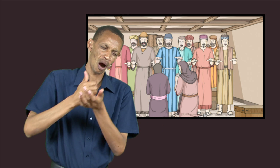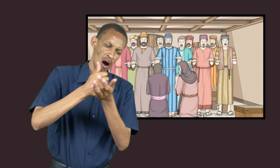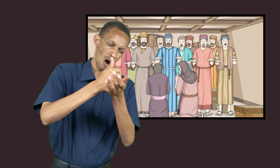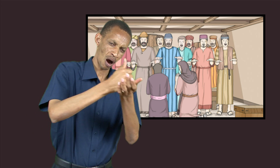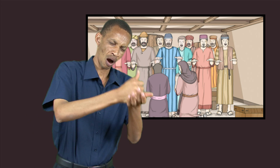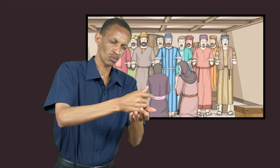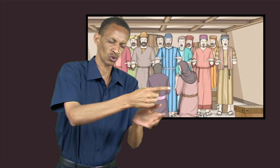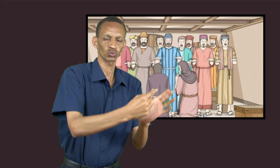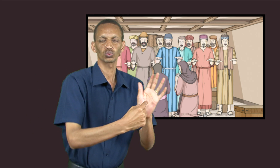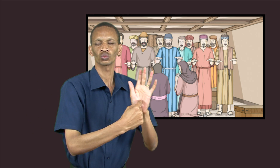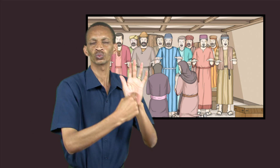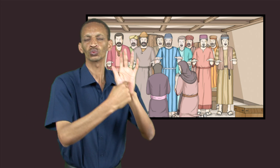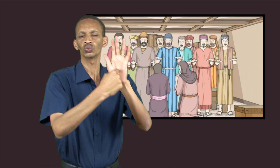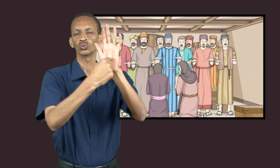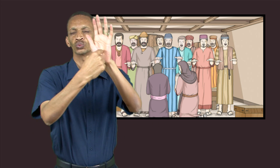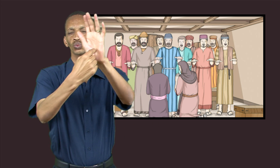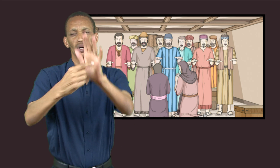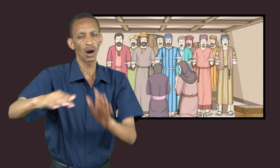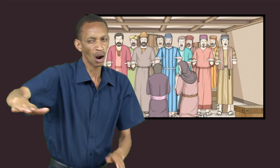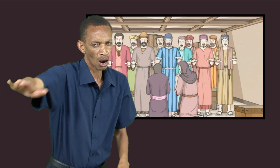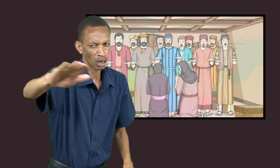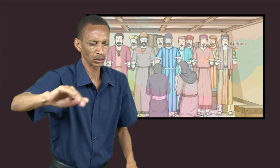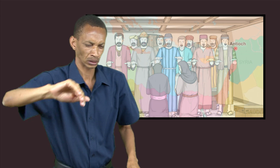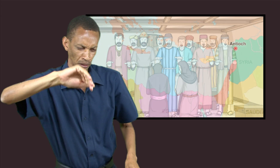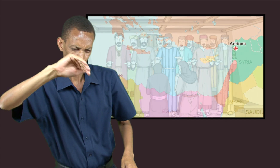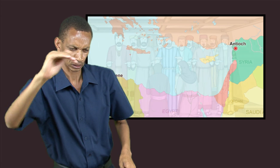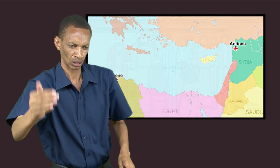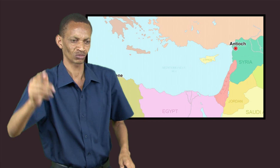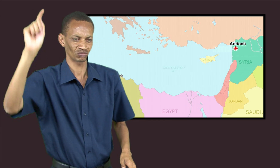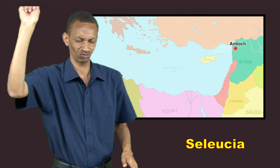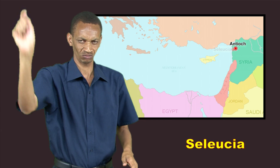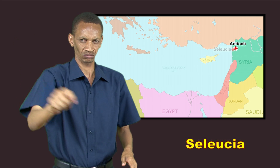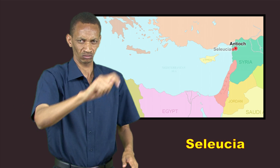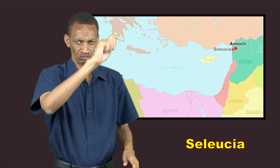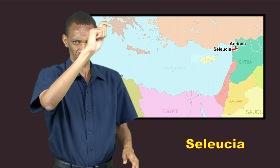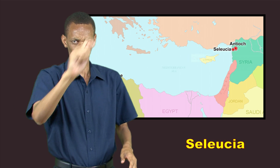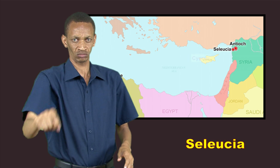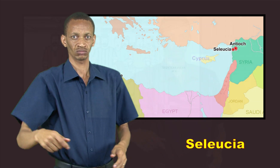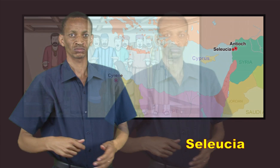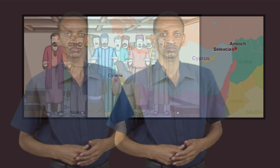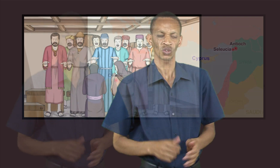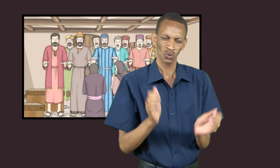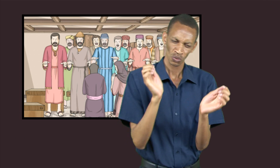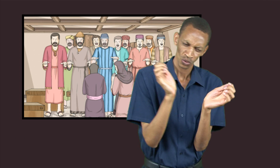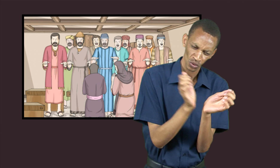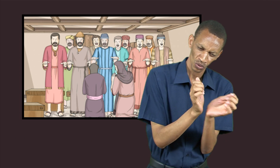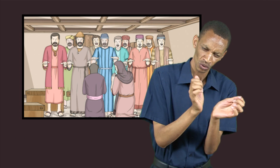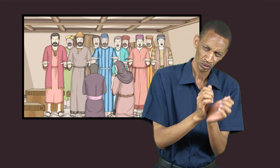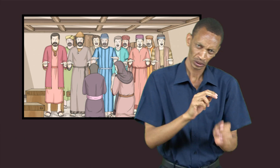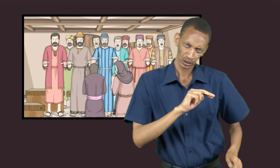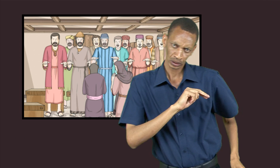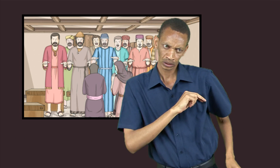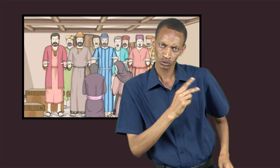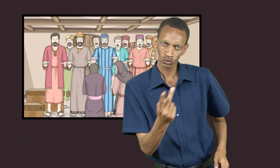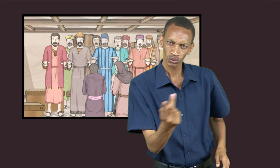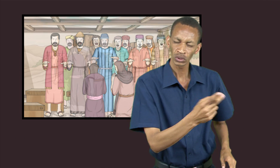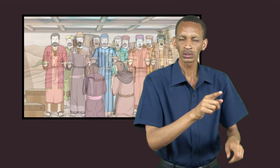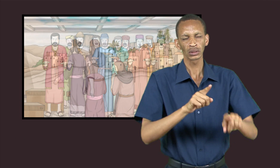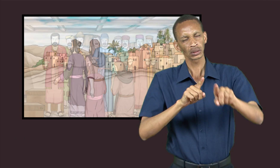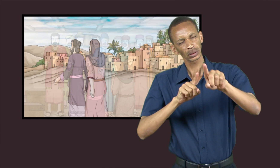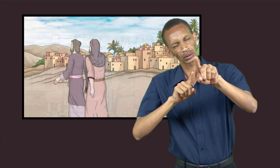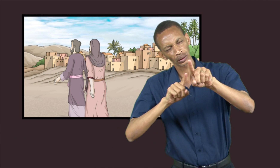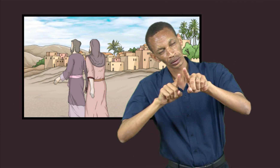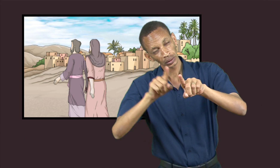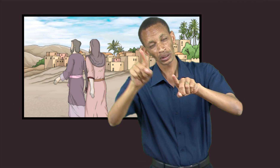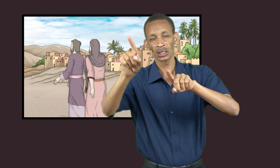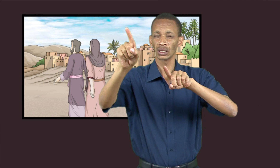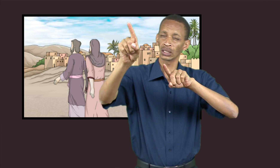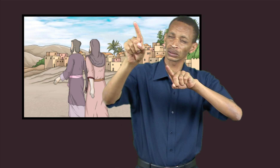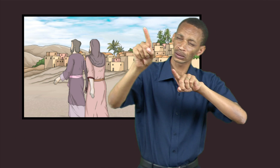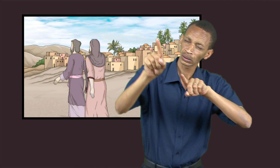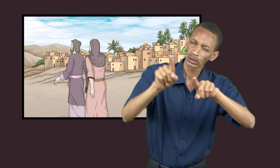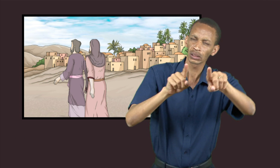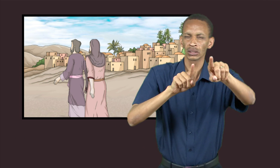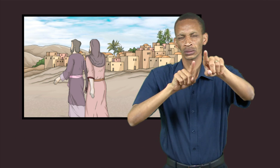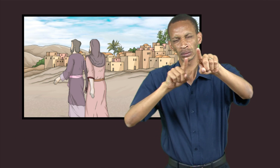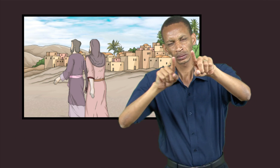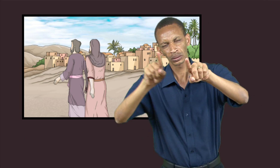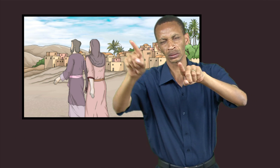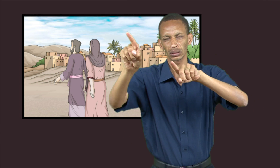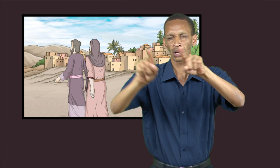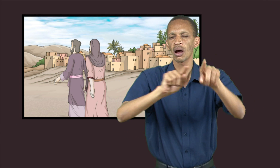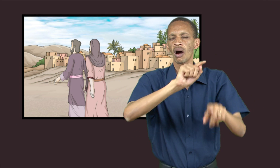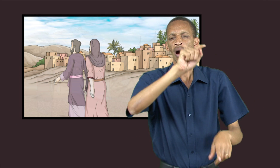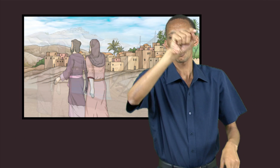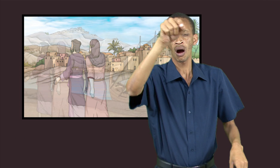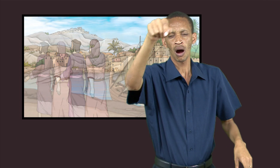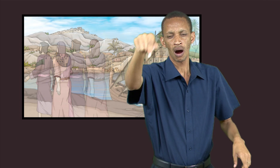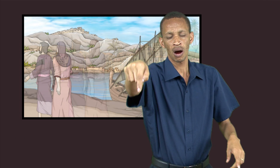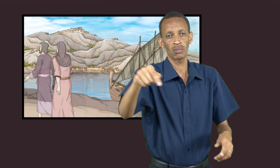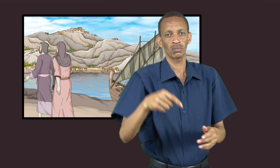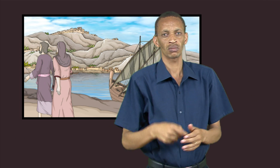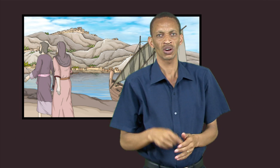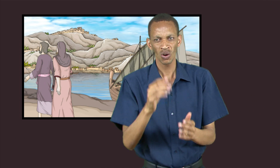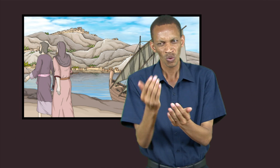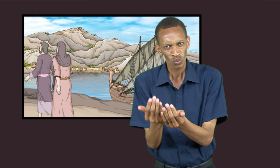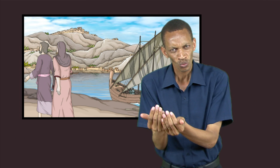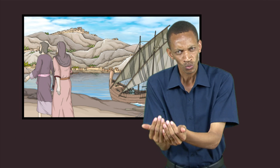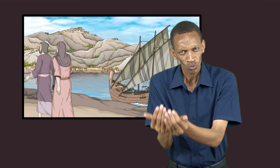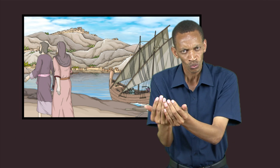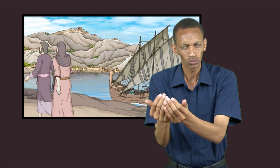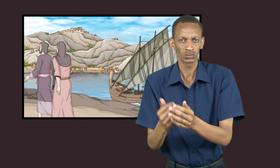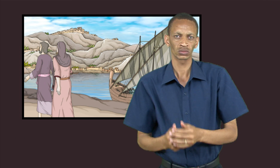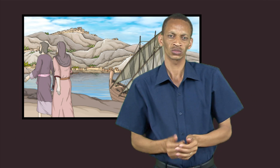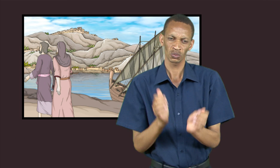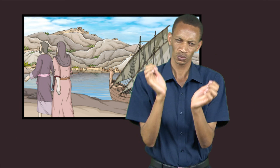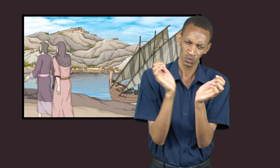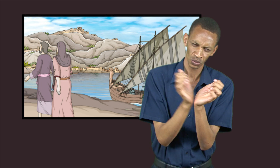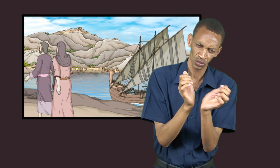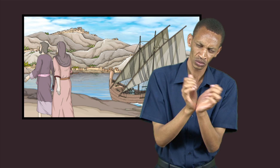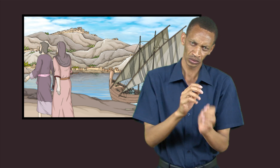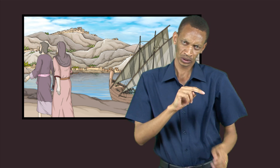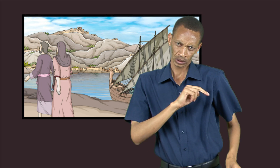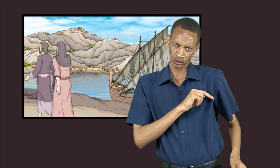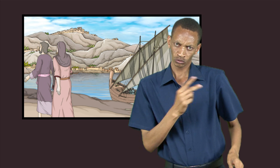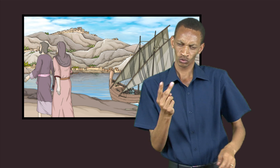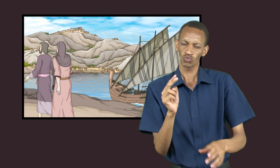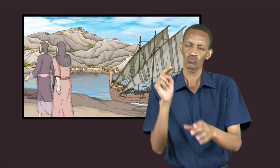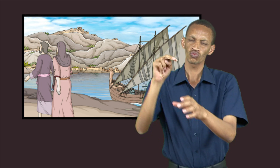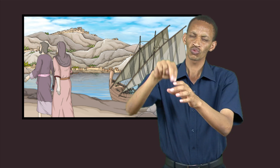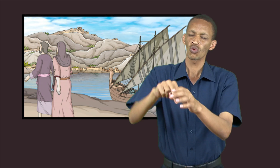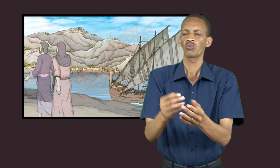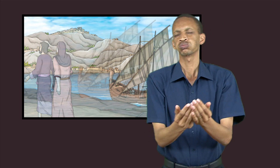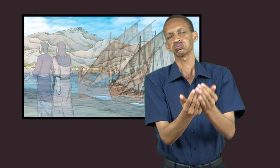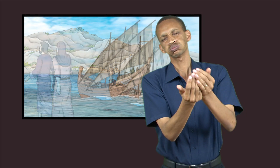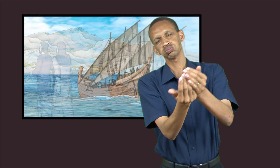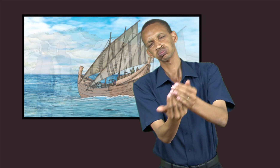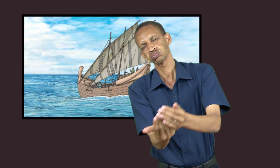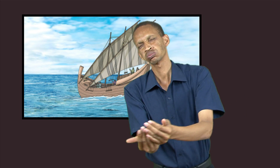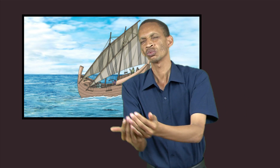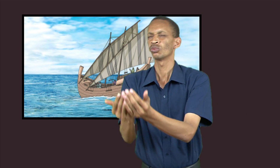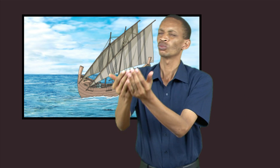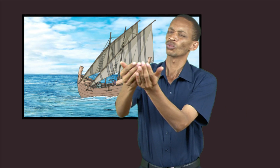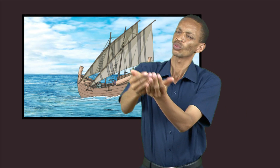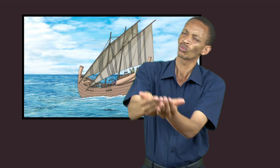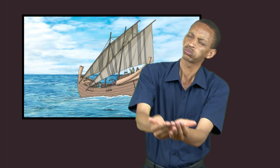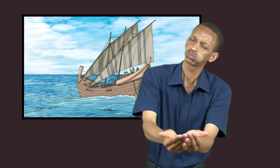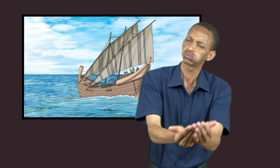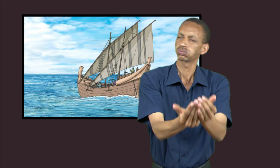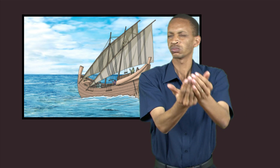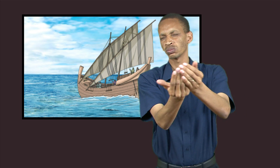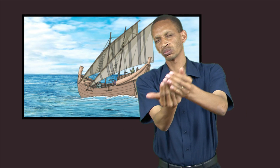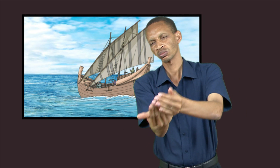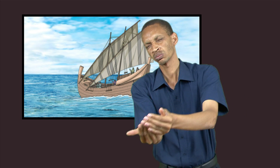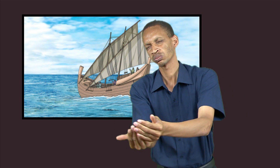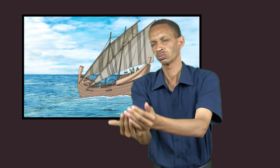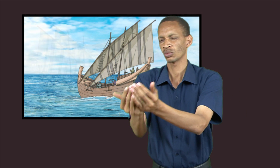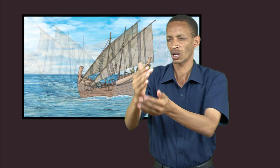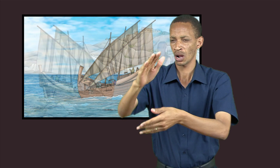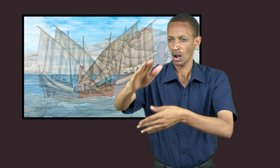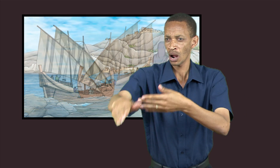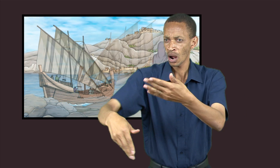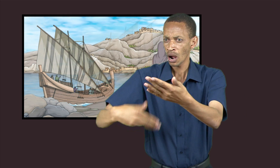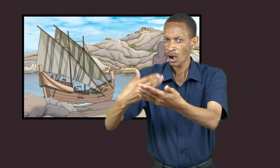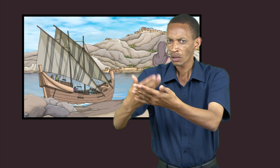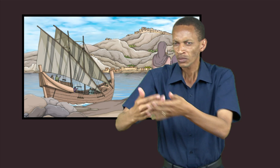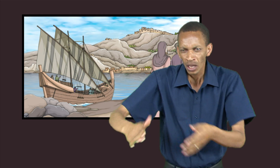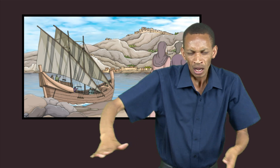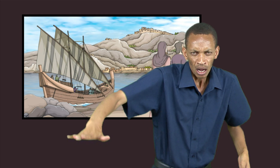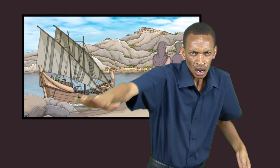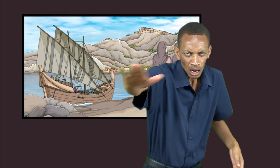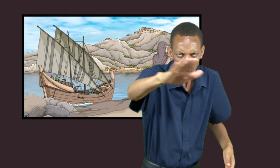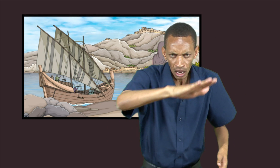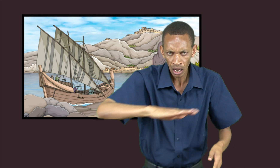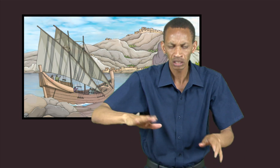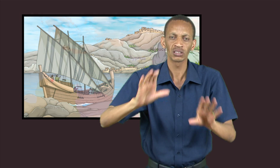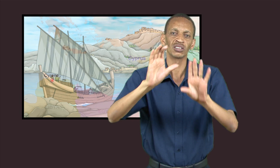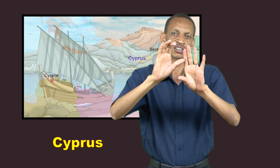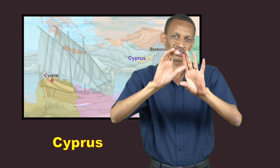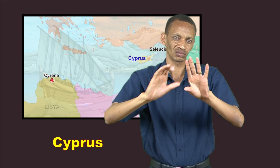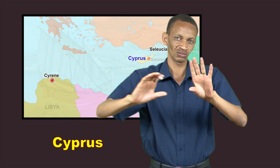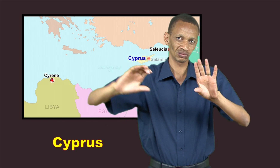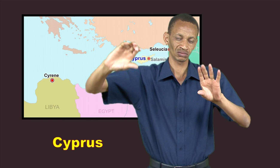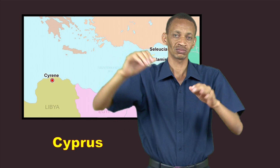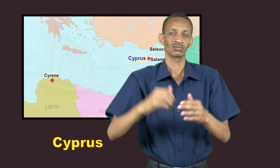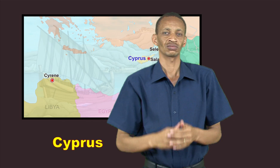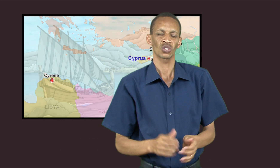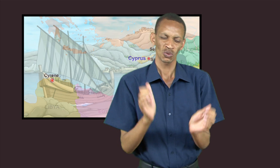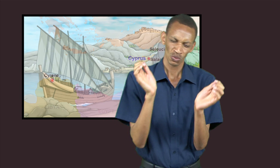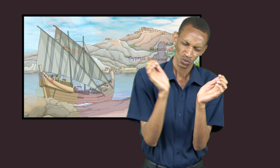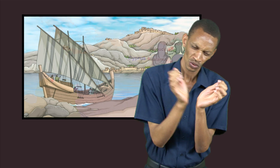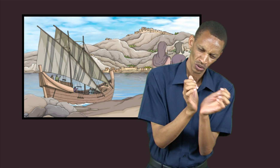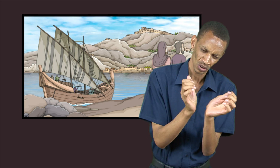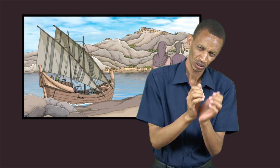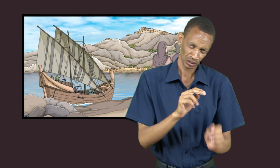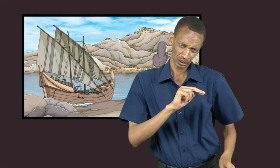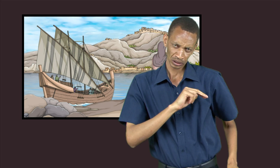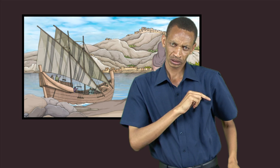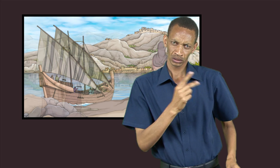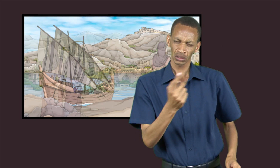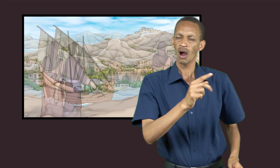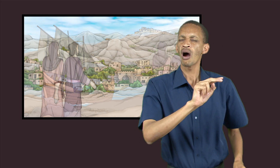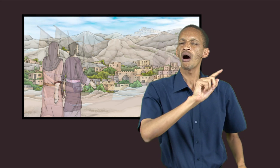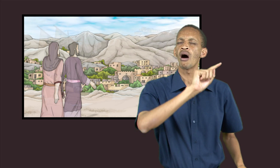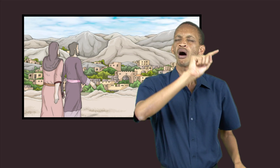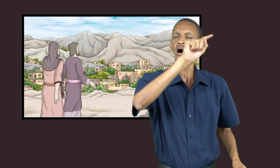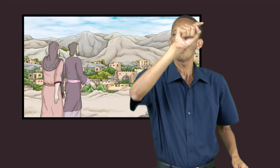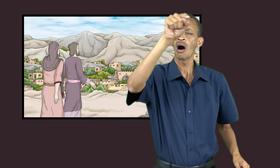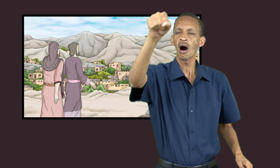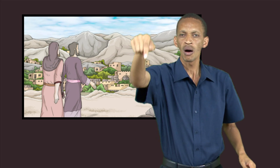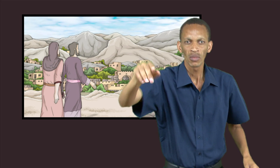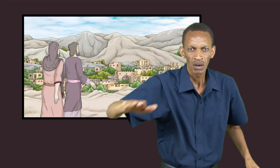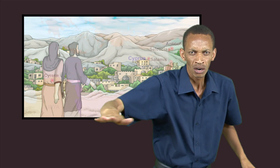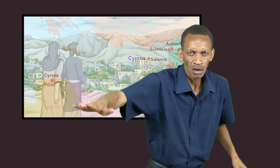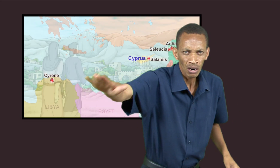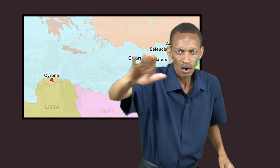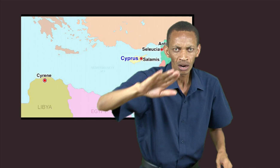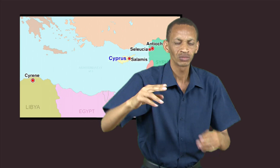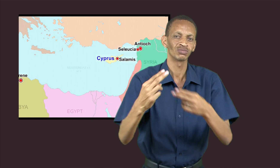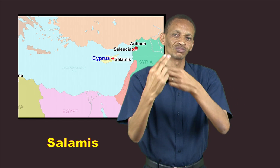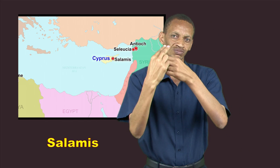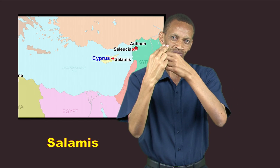So Barnabas and Saul, sent forth by the Holy Spirit, went down to Seleucia and sailed from there to Cyprus.